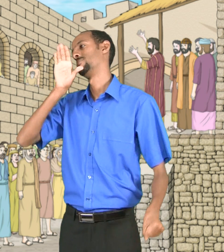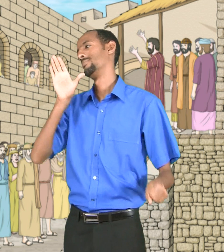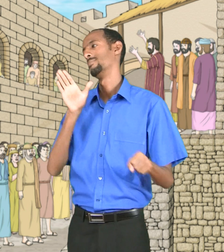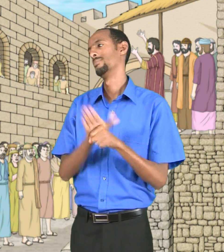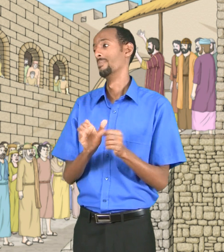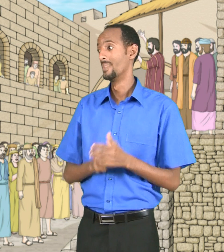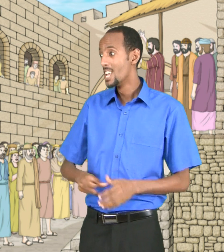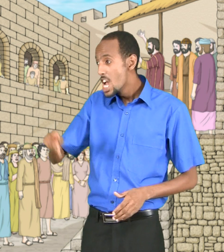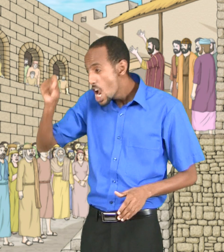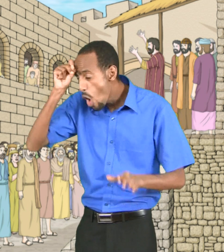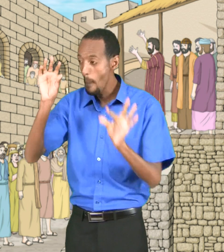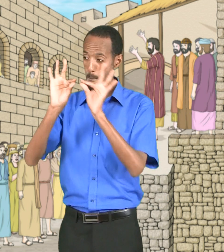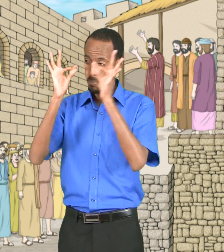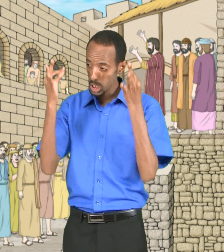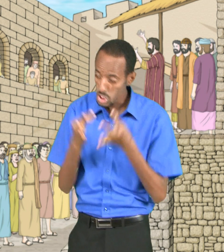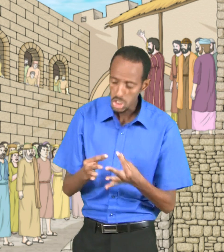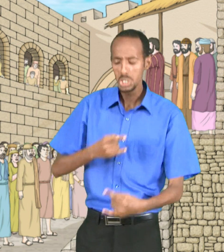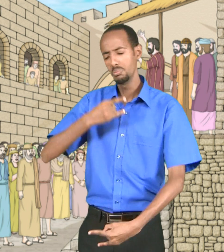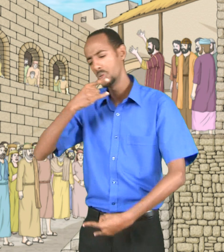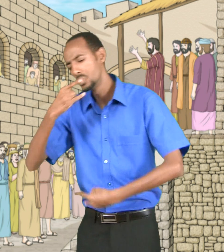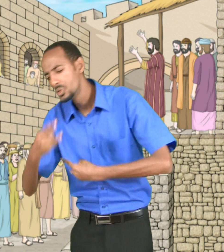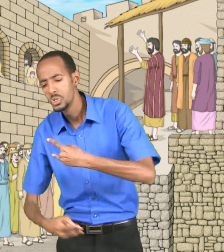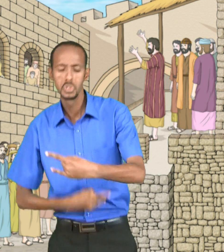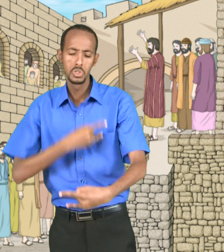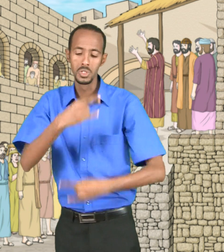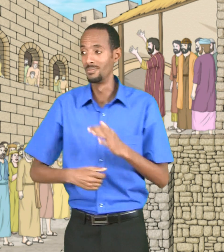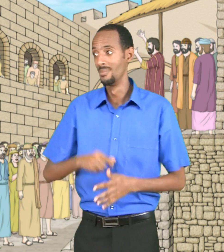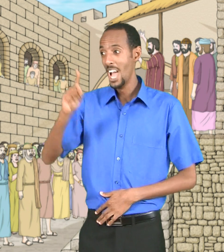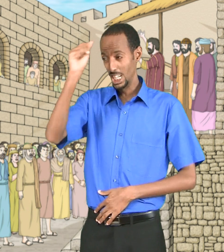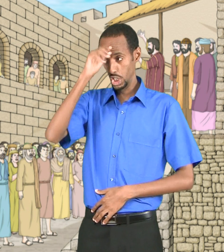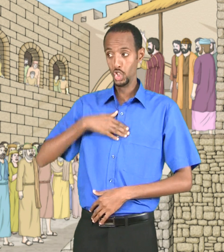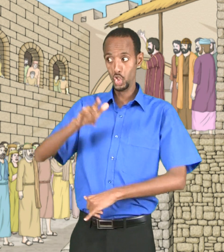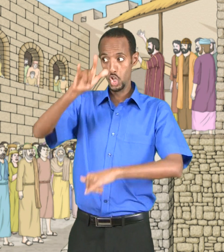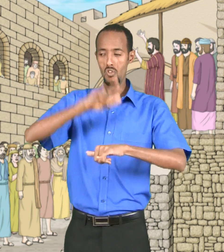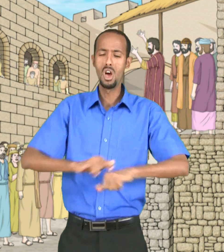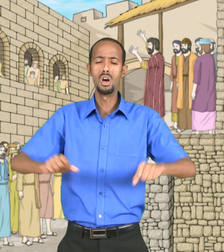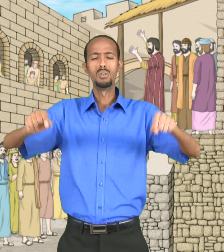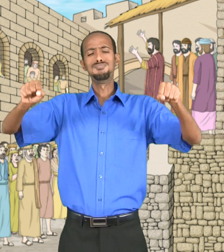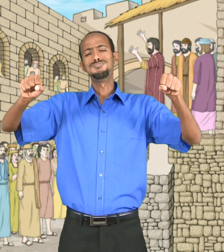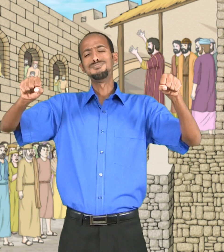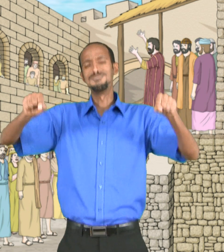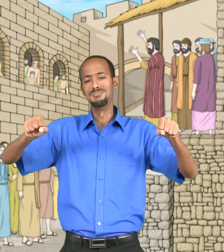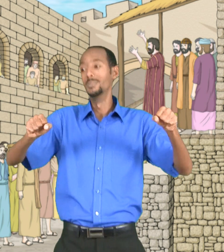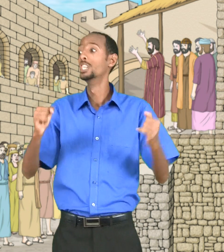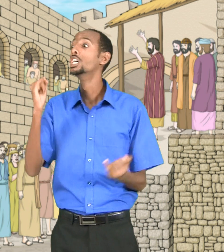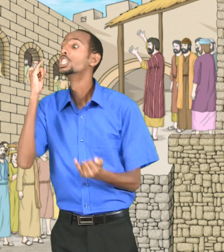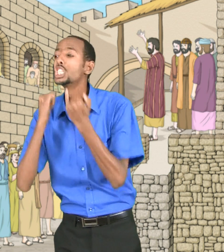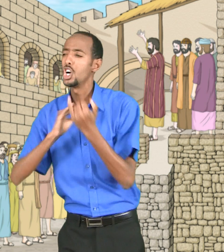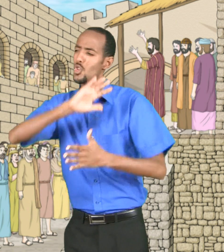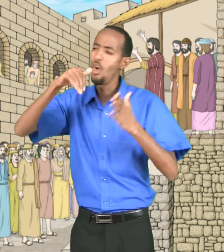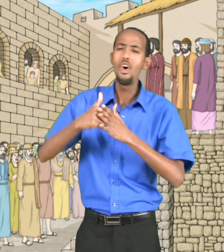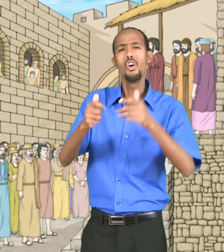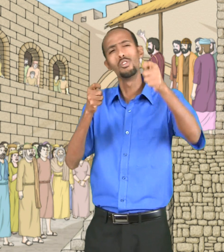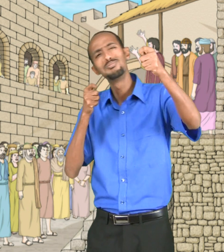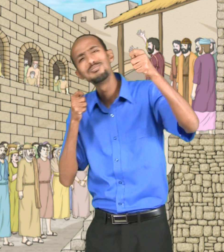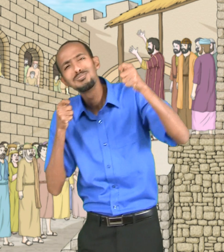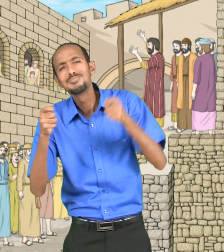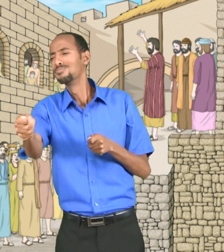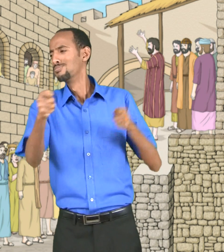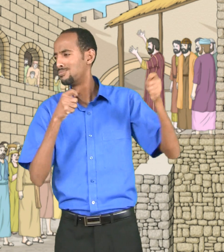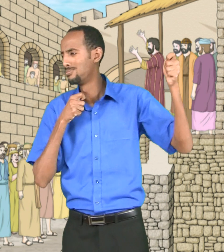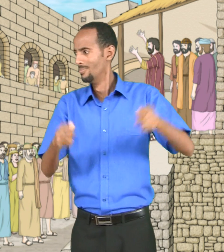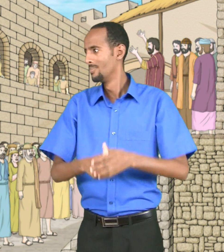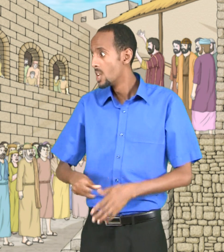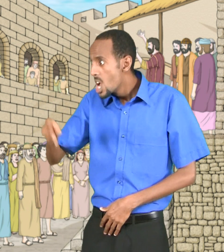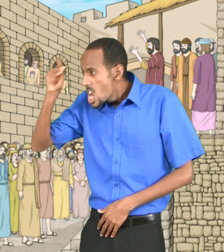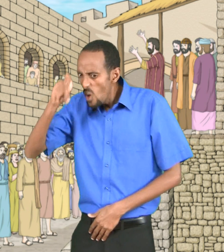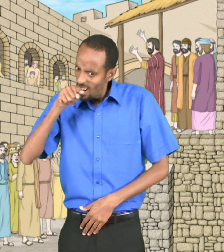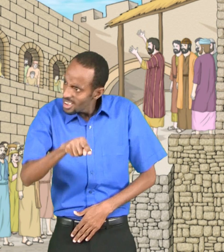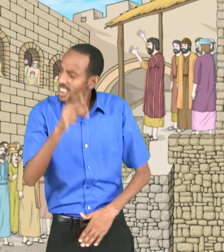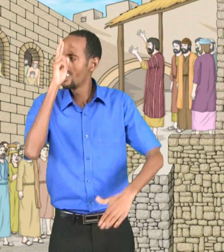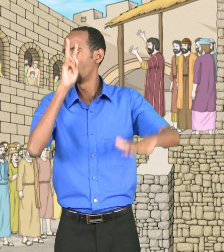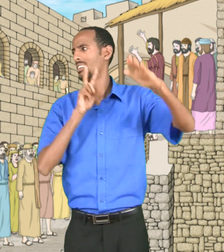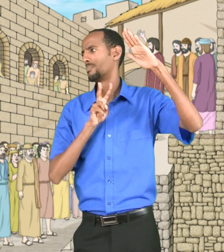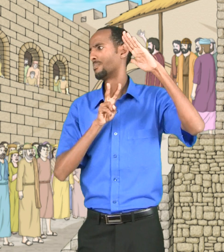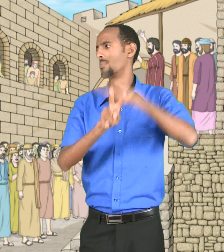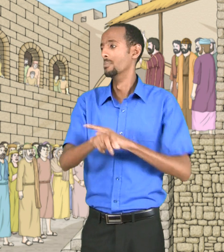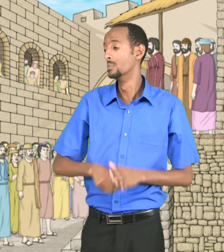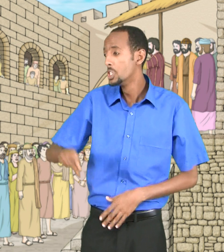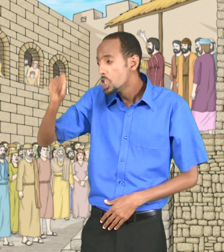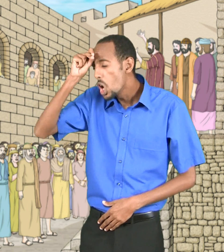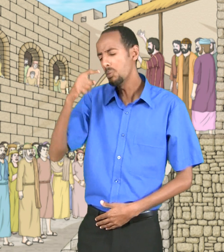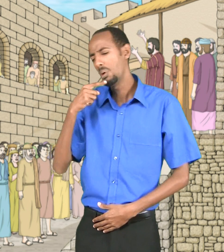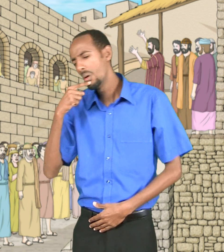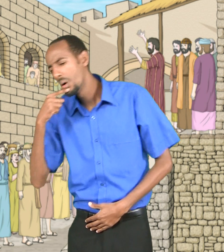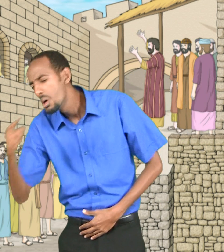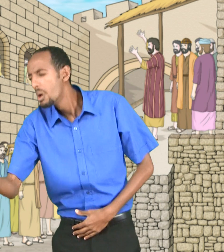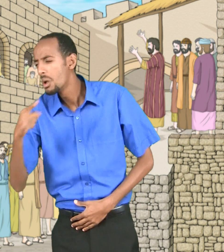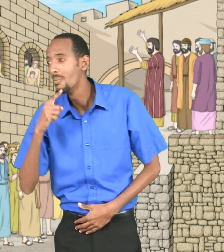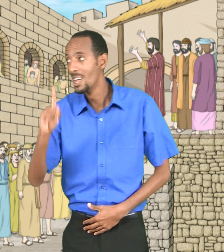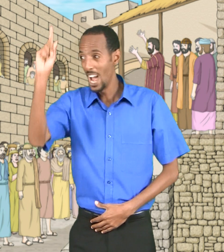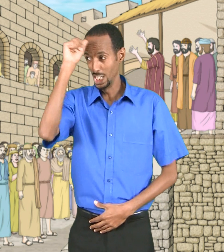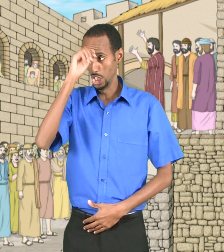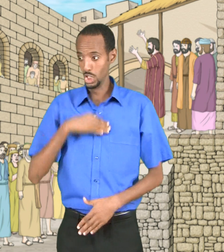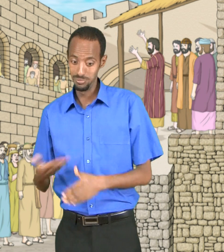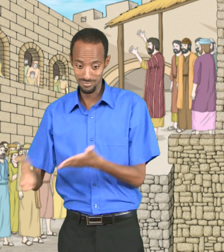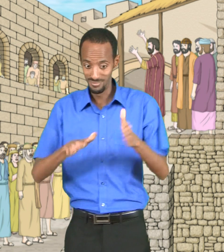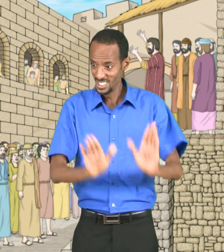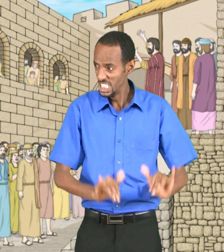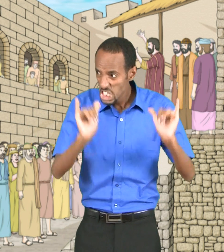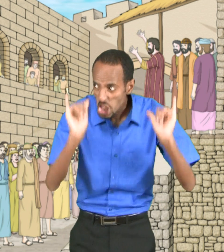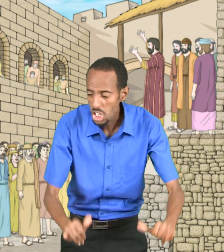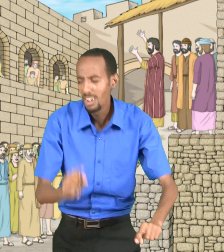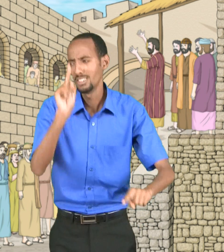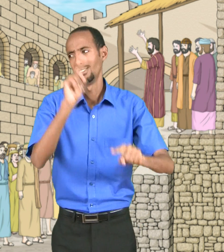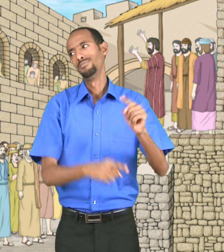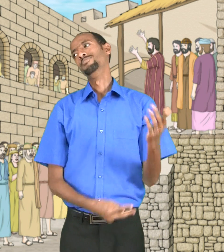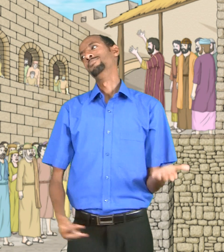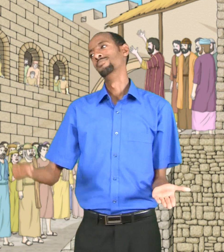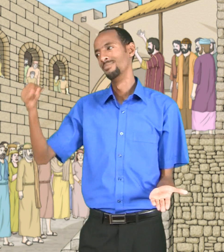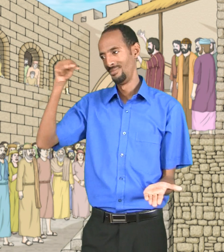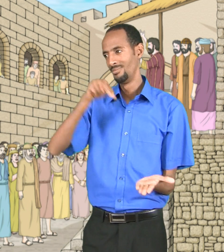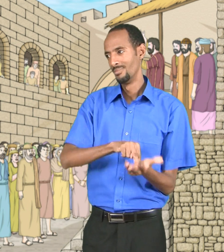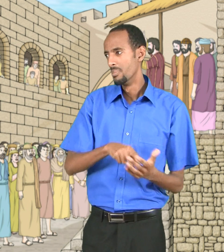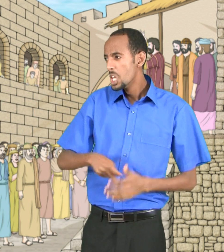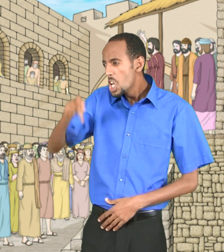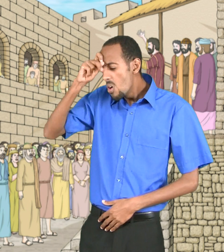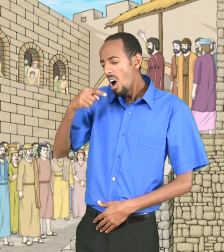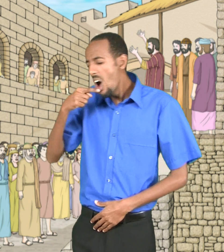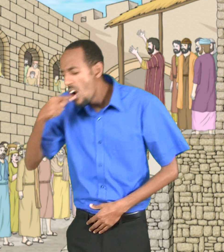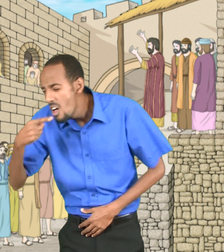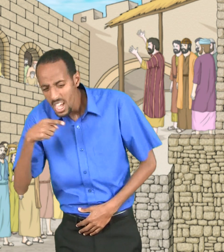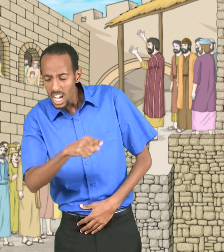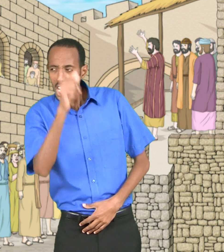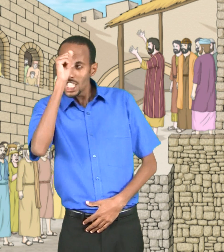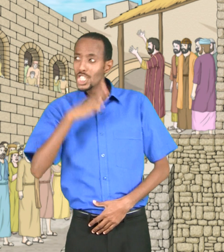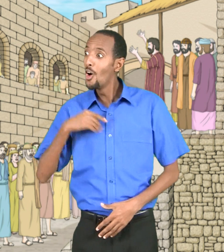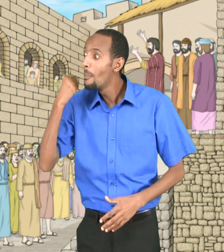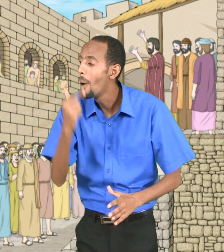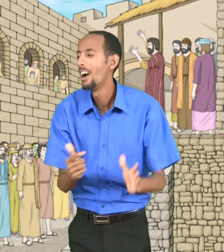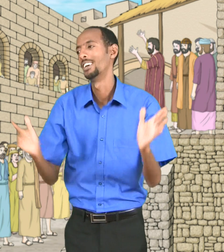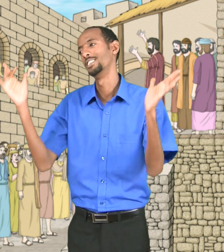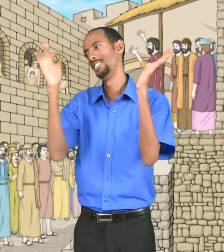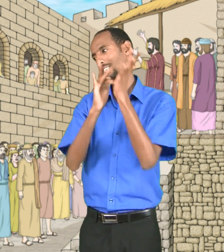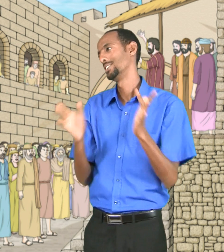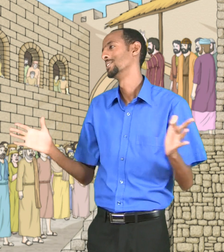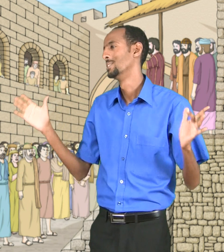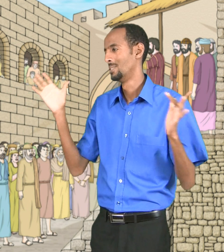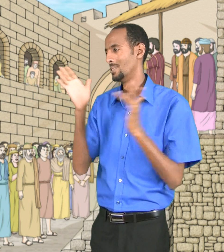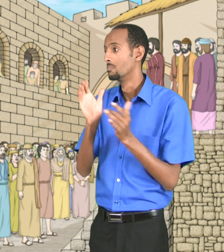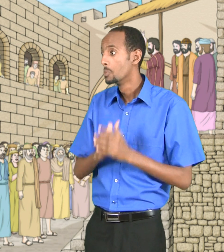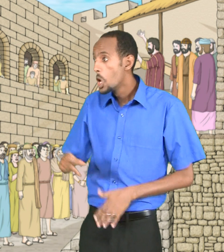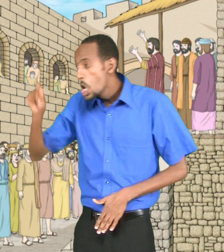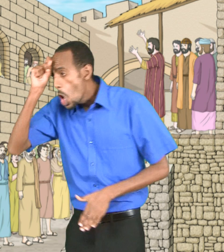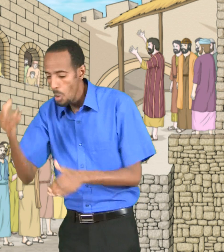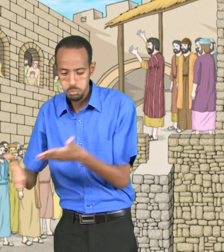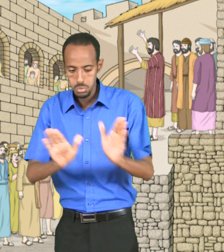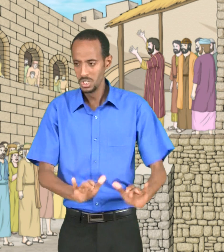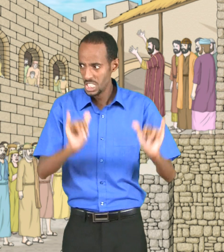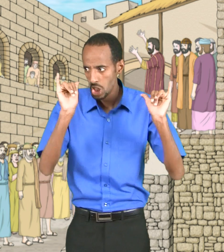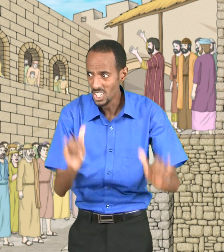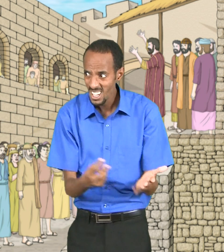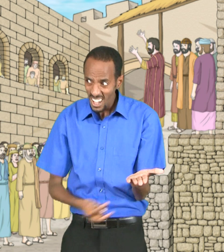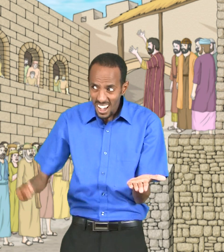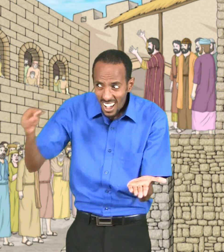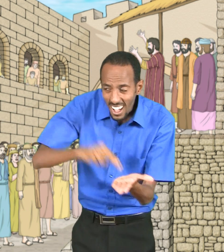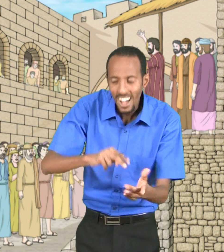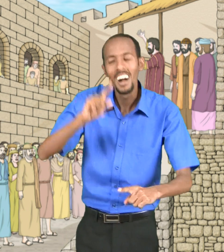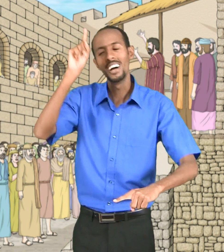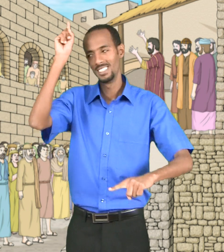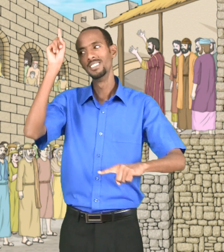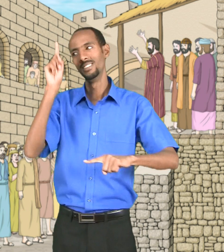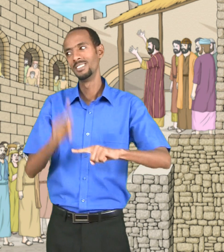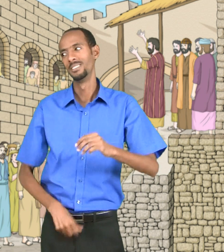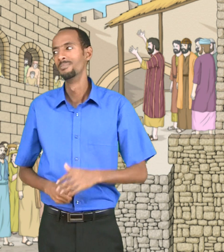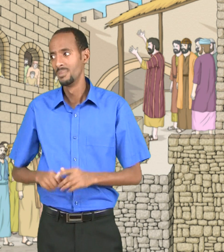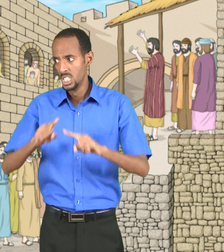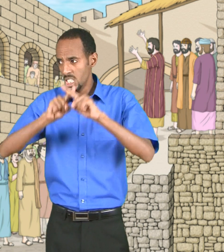Brothers, I can tell you with confidence that the patriarch David died and was buried, and his tomb is with us to this day. But he was a prophet and knew that God had promised him on oath that He would place one of his descendants on his throne.